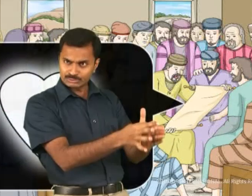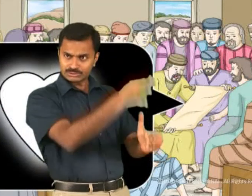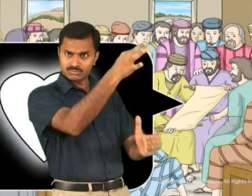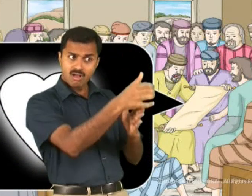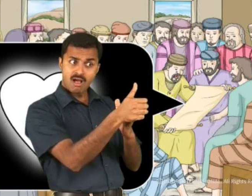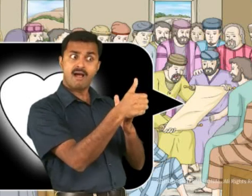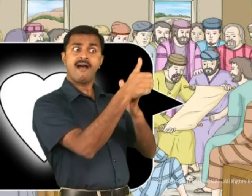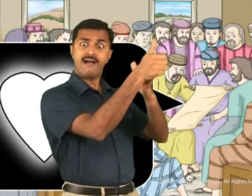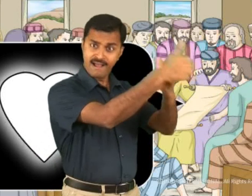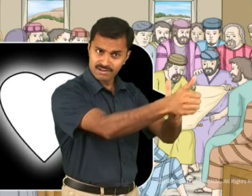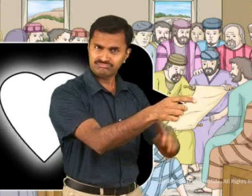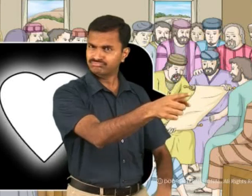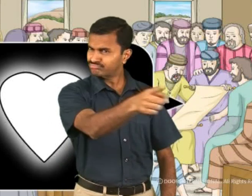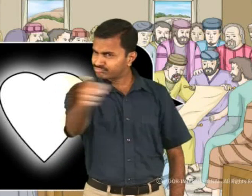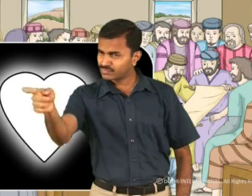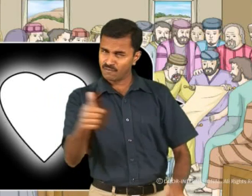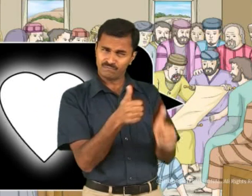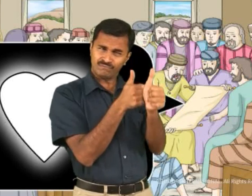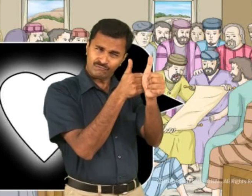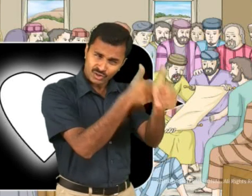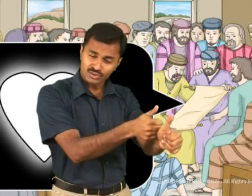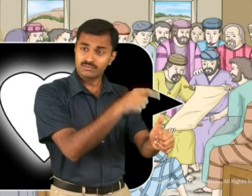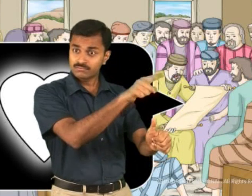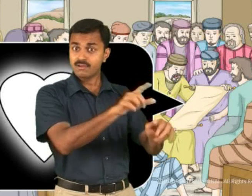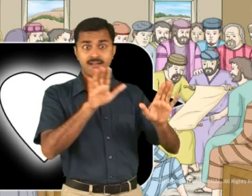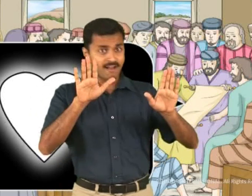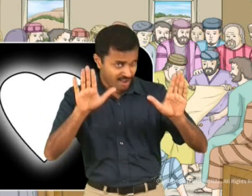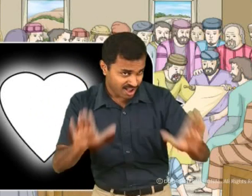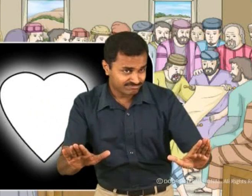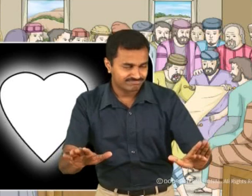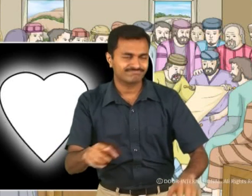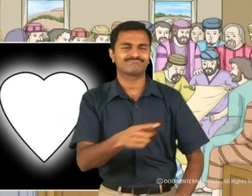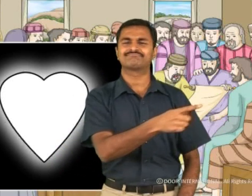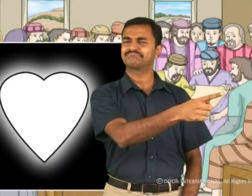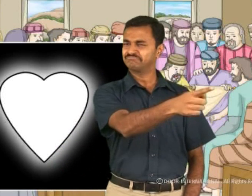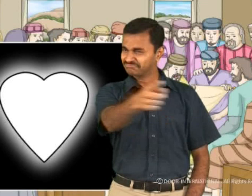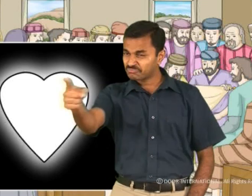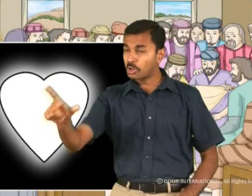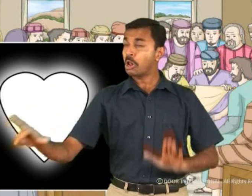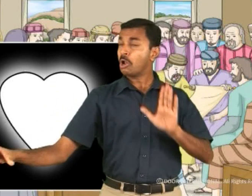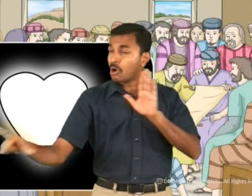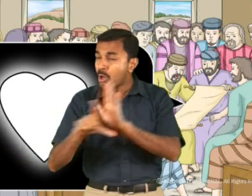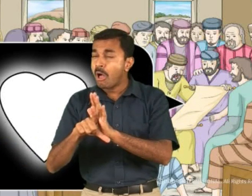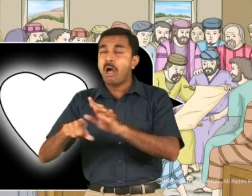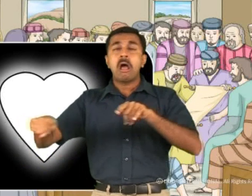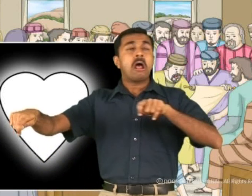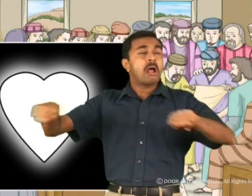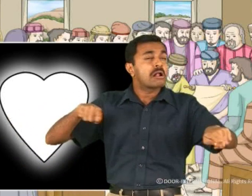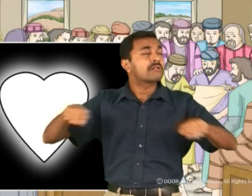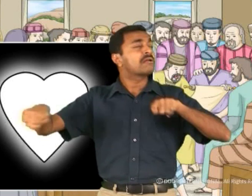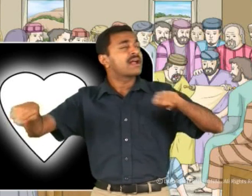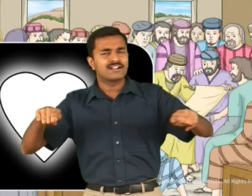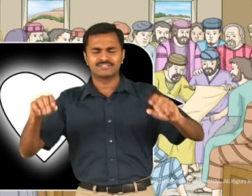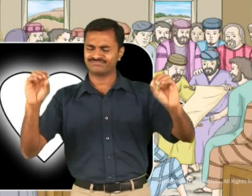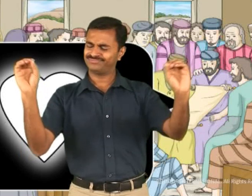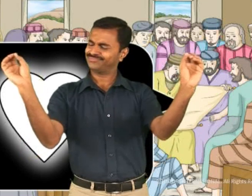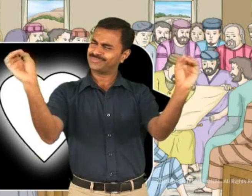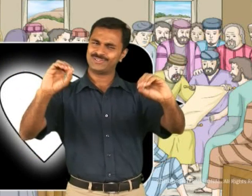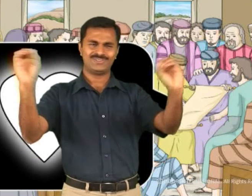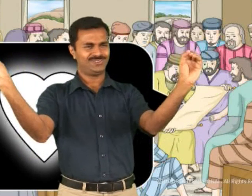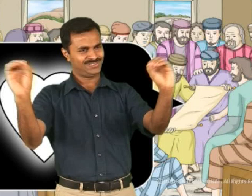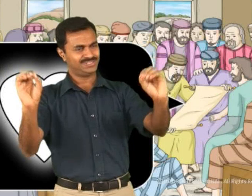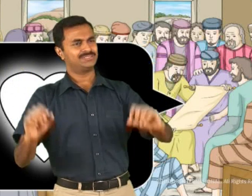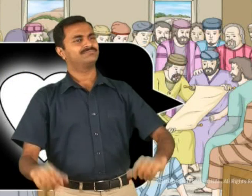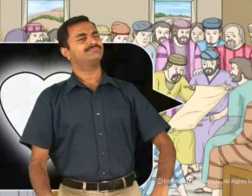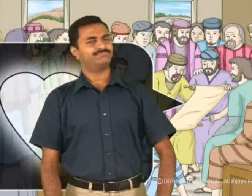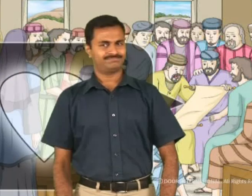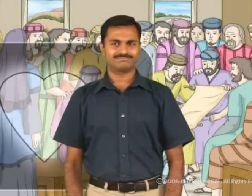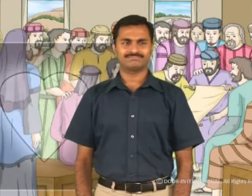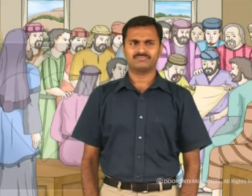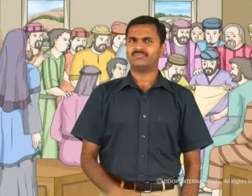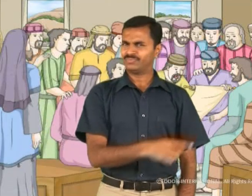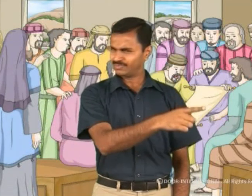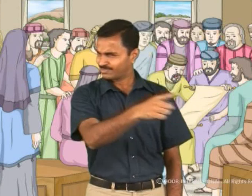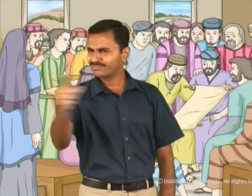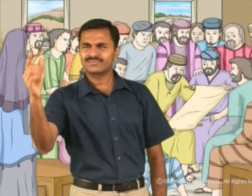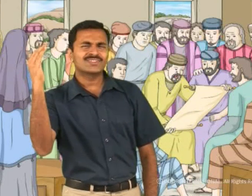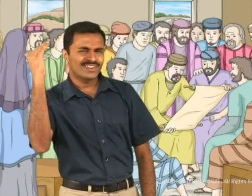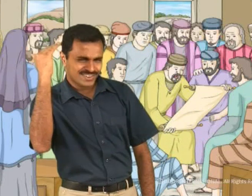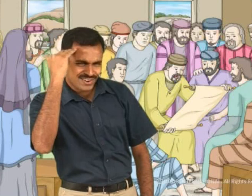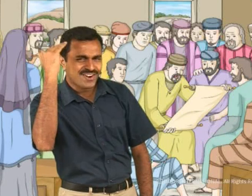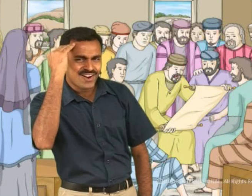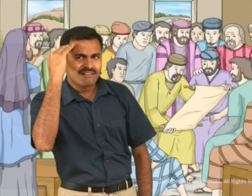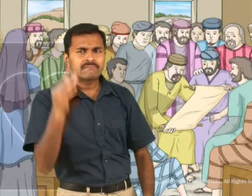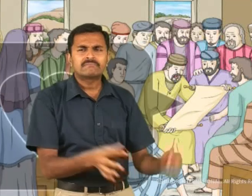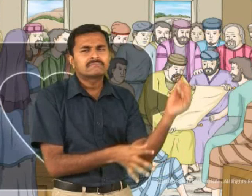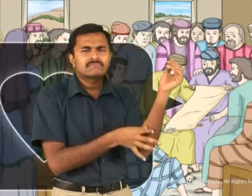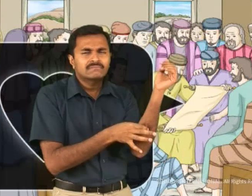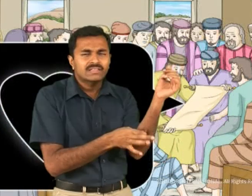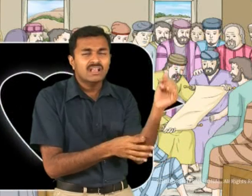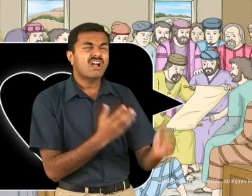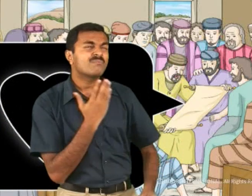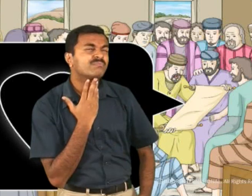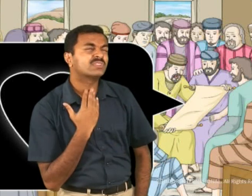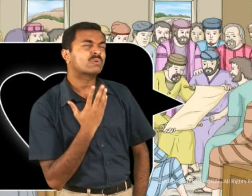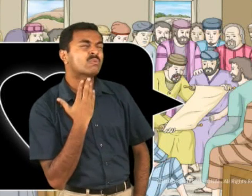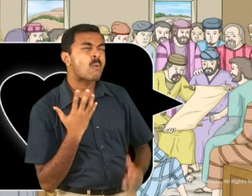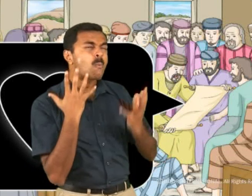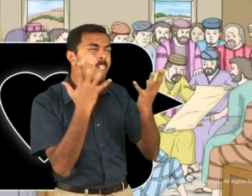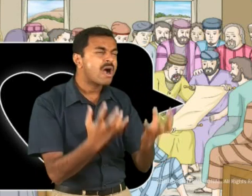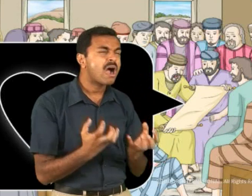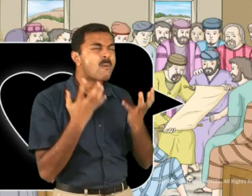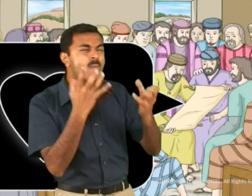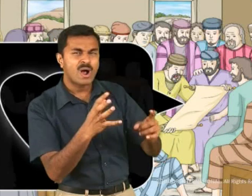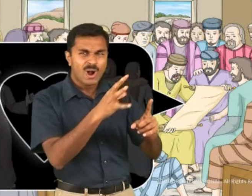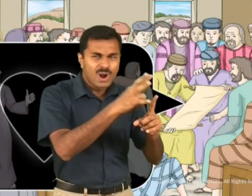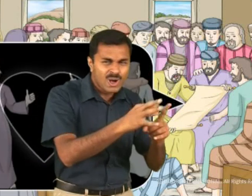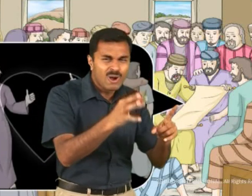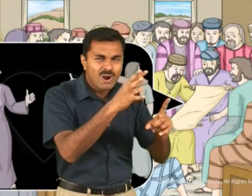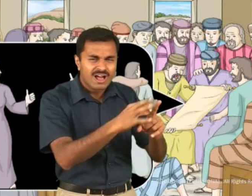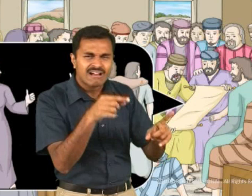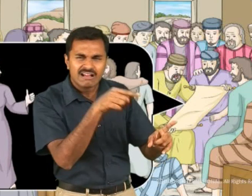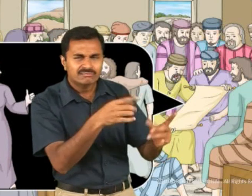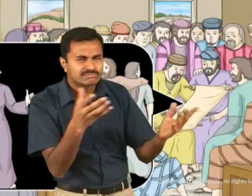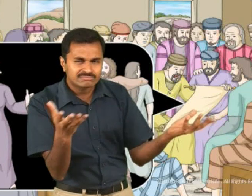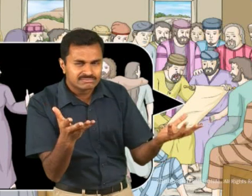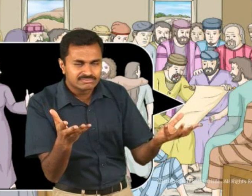But if you are led by the Spirit, you are not under the law.